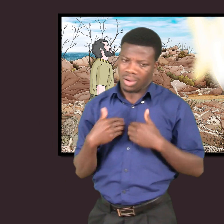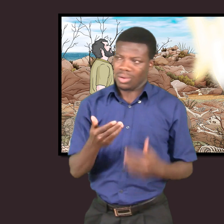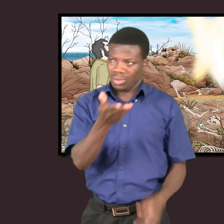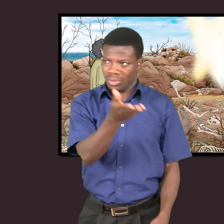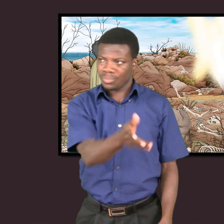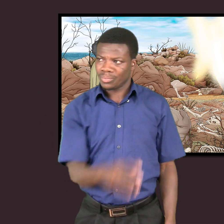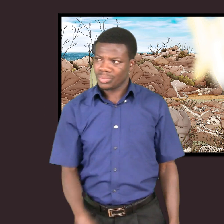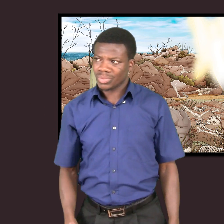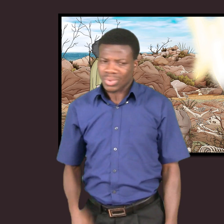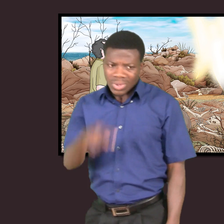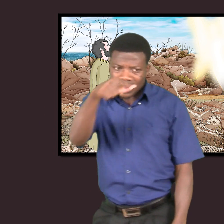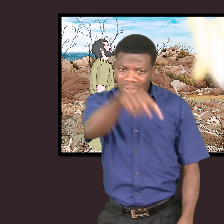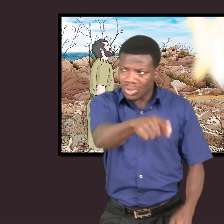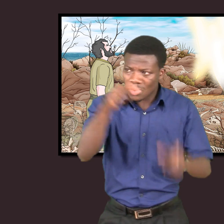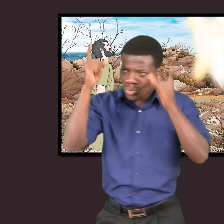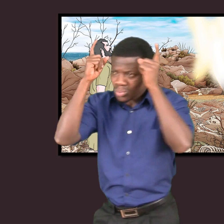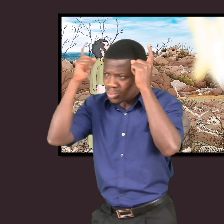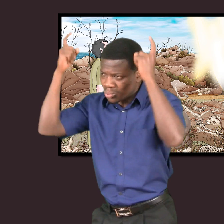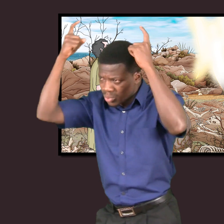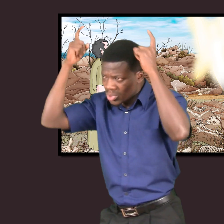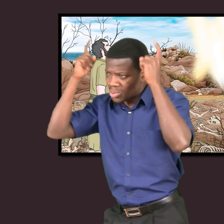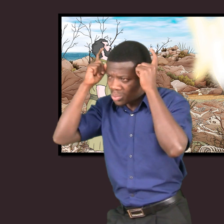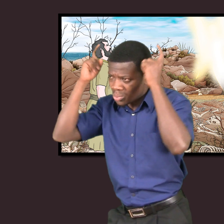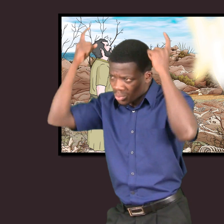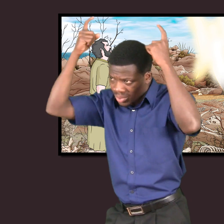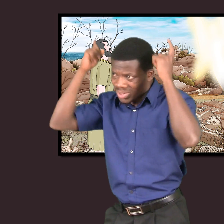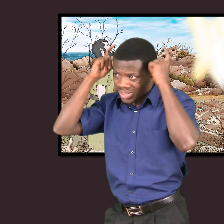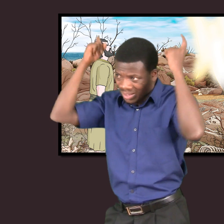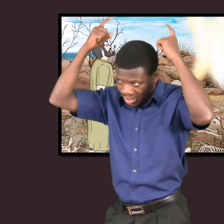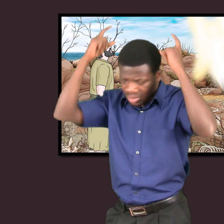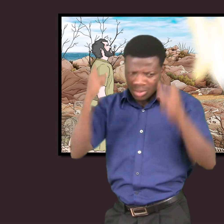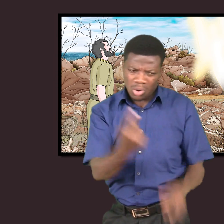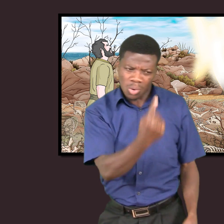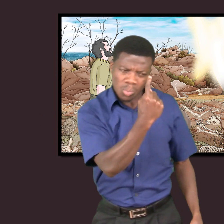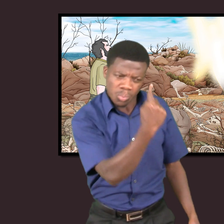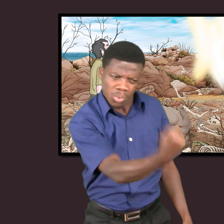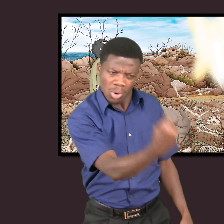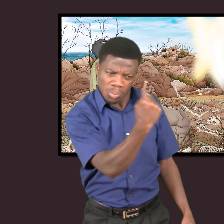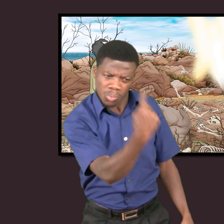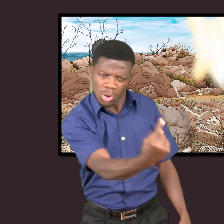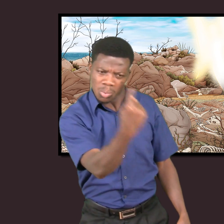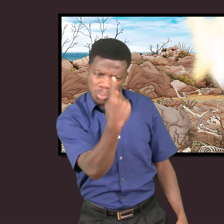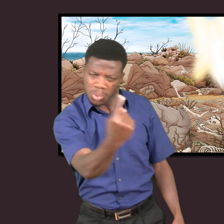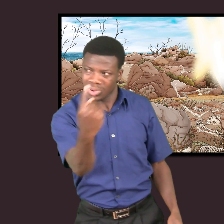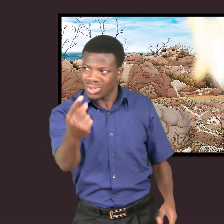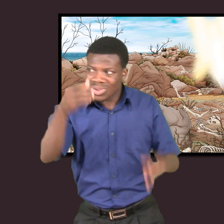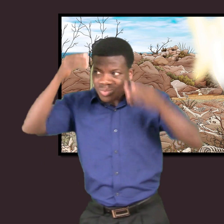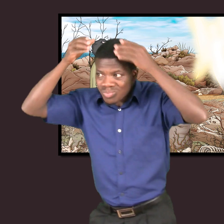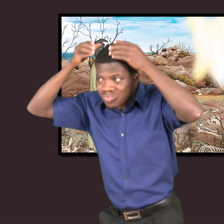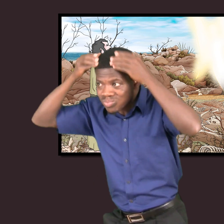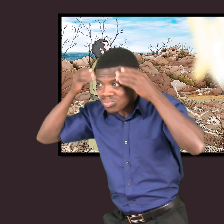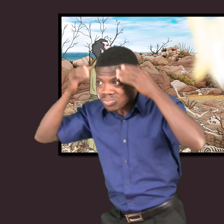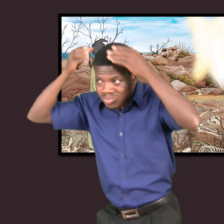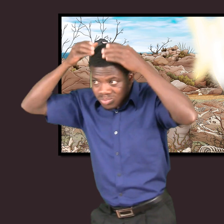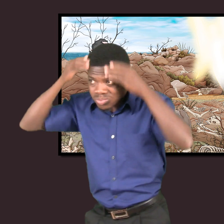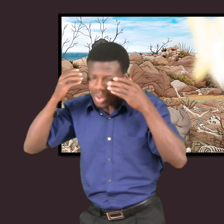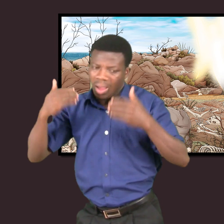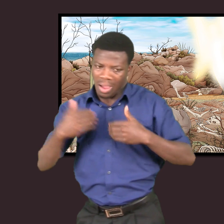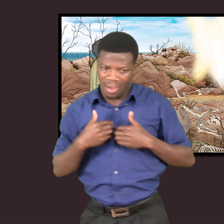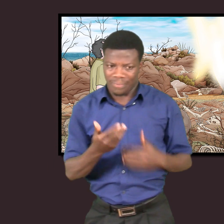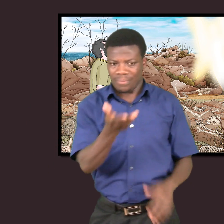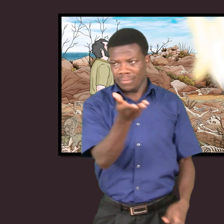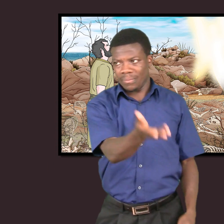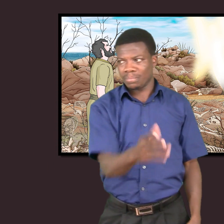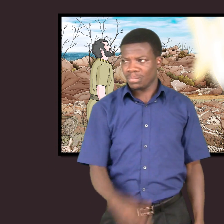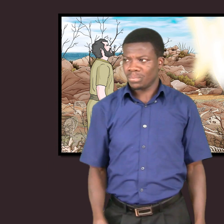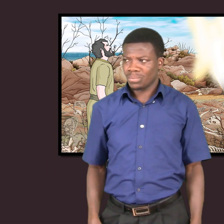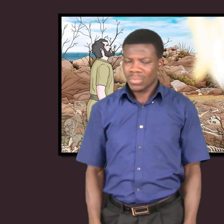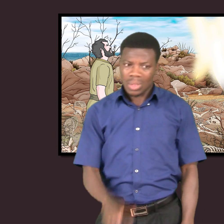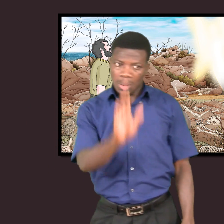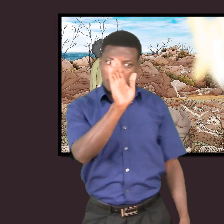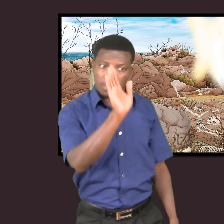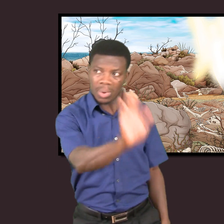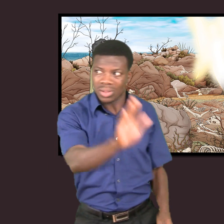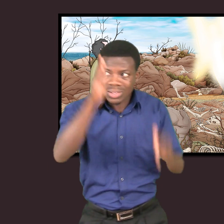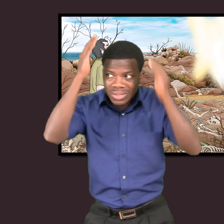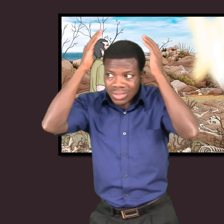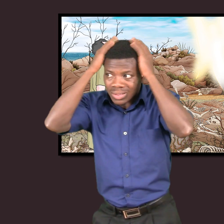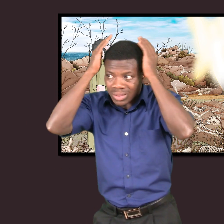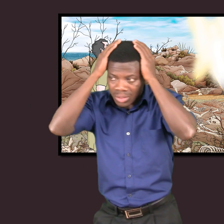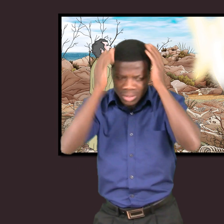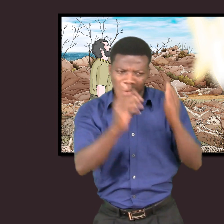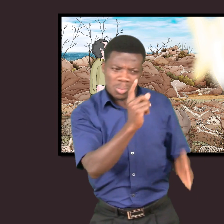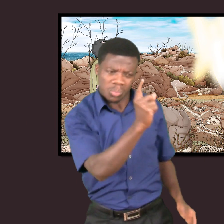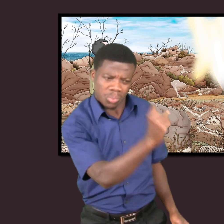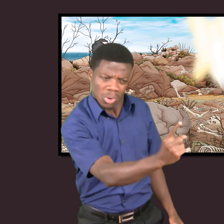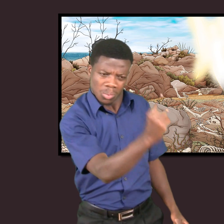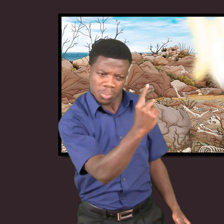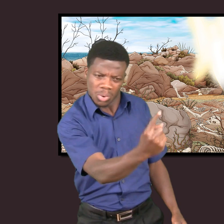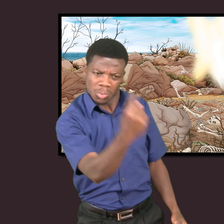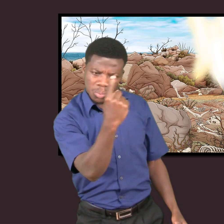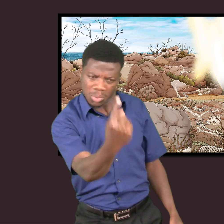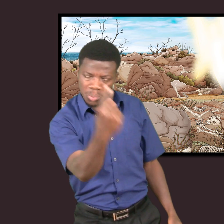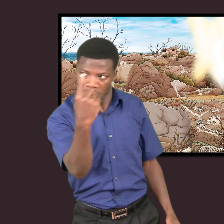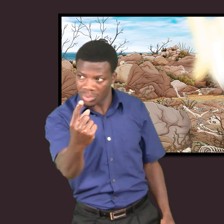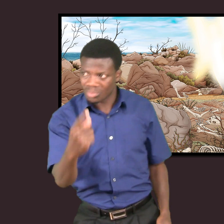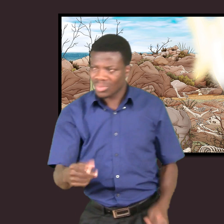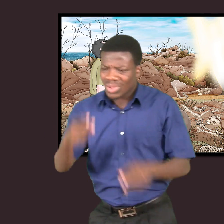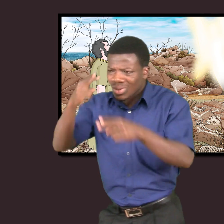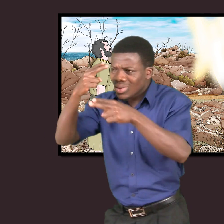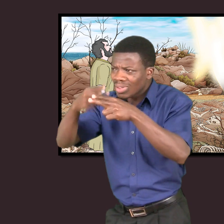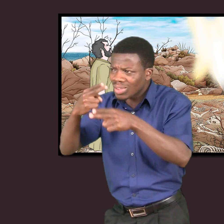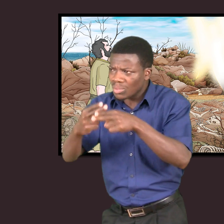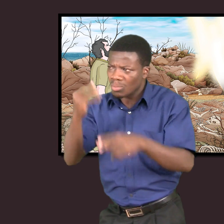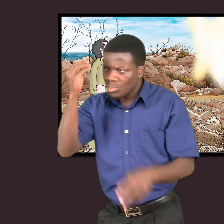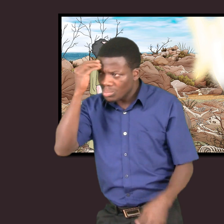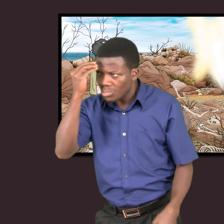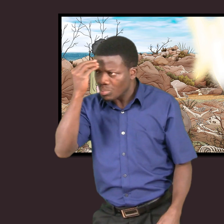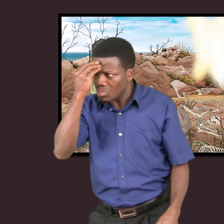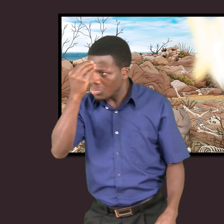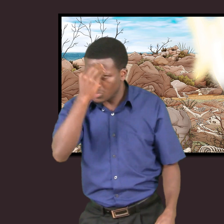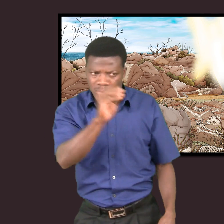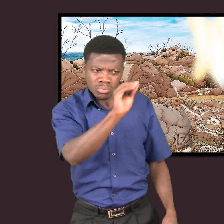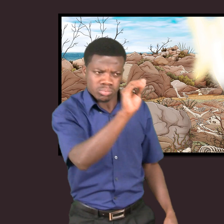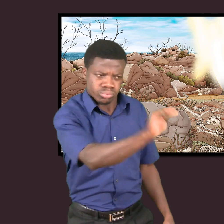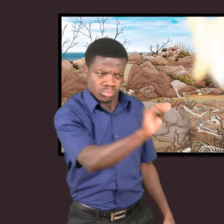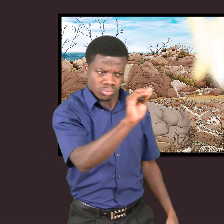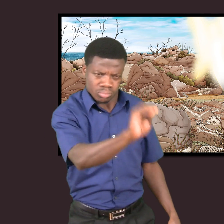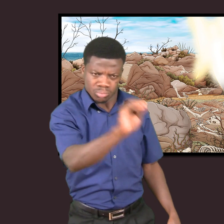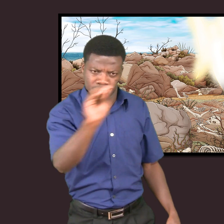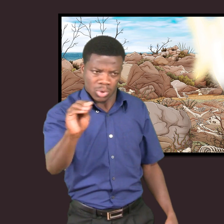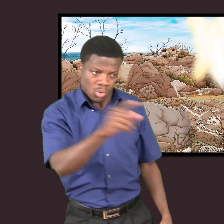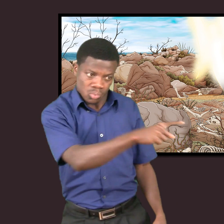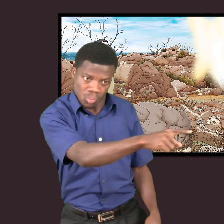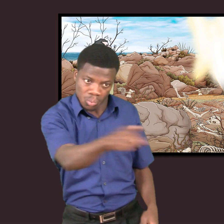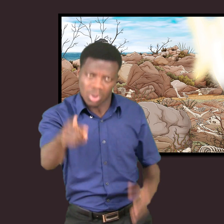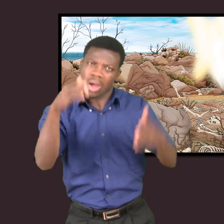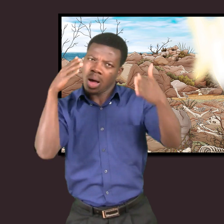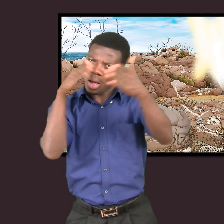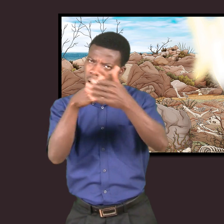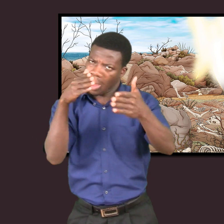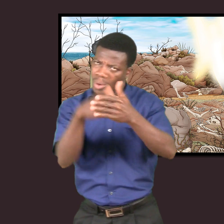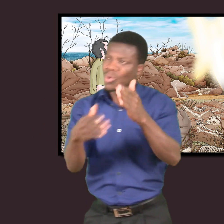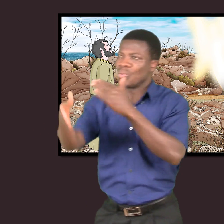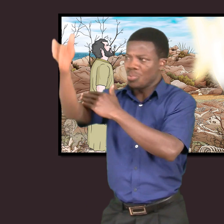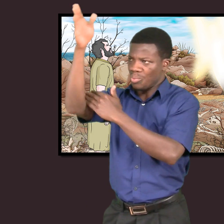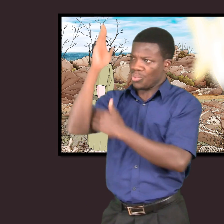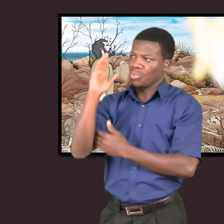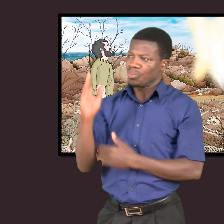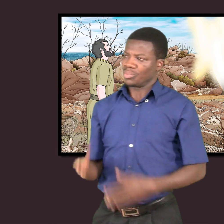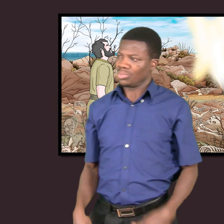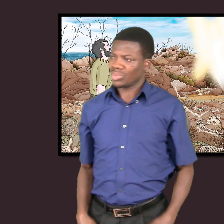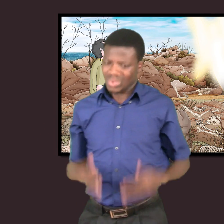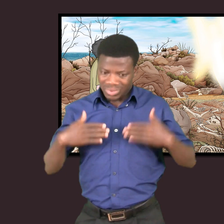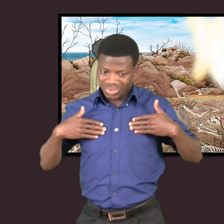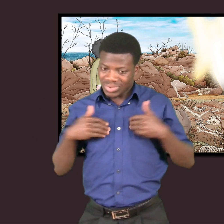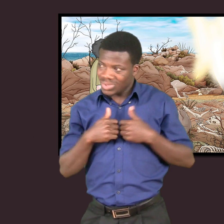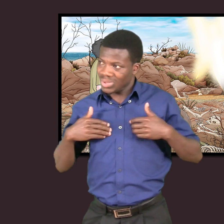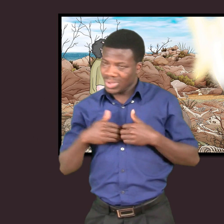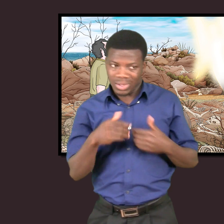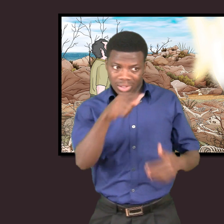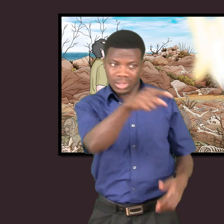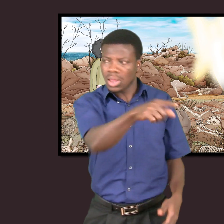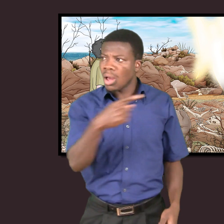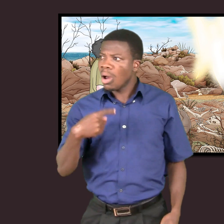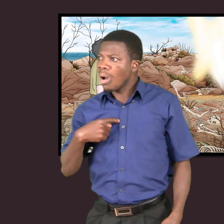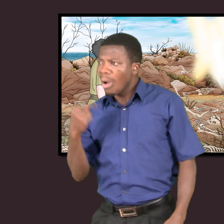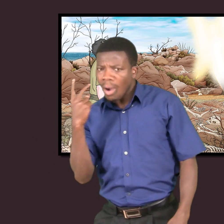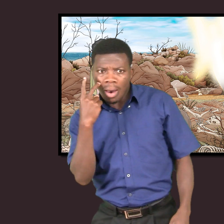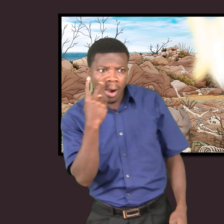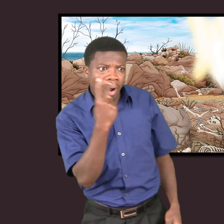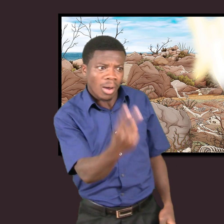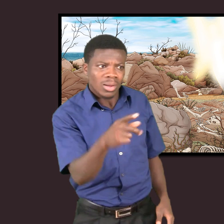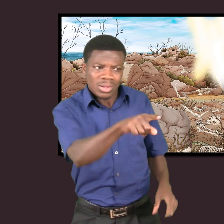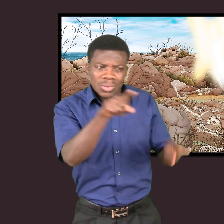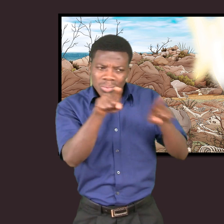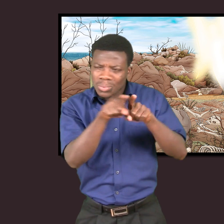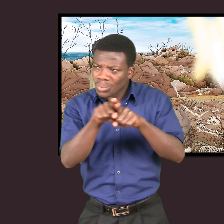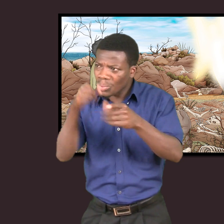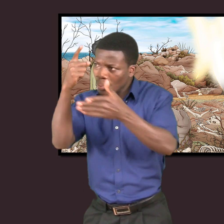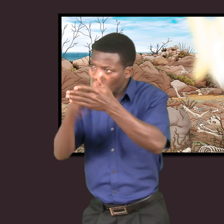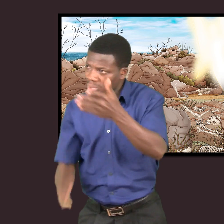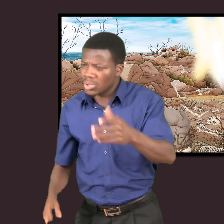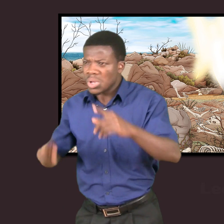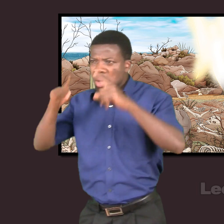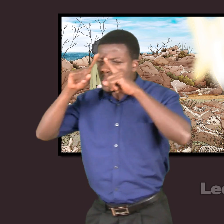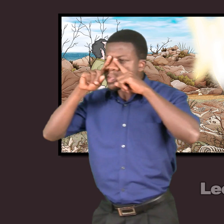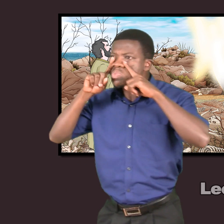There were ten royal crowns on its horns and blasphemous names on its heads.